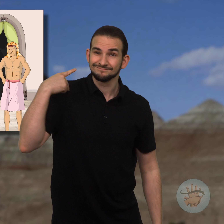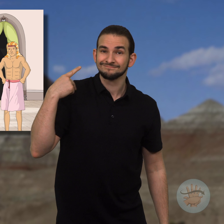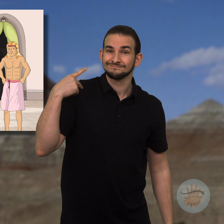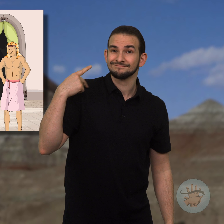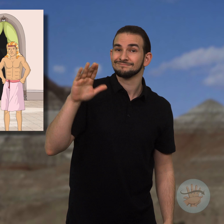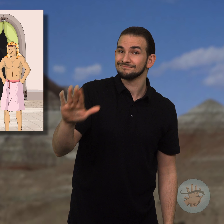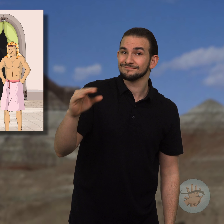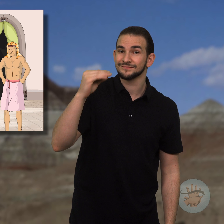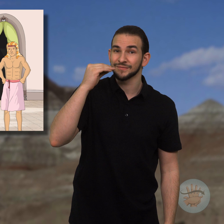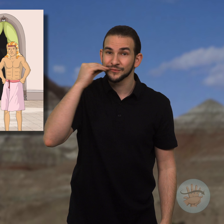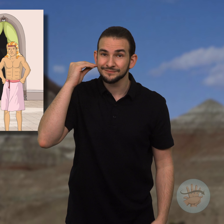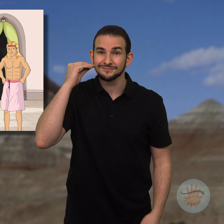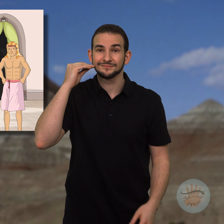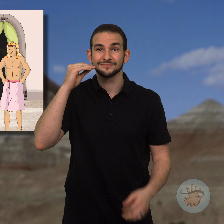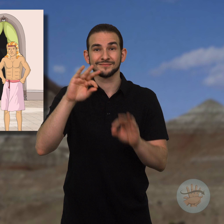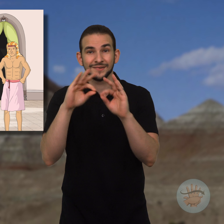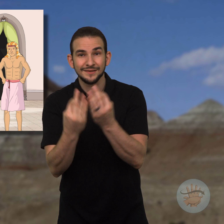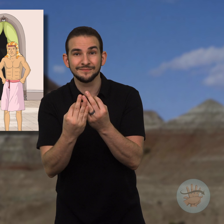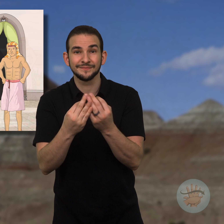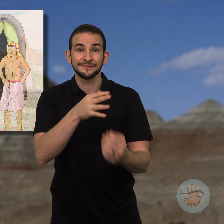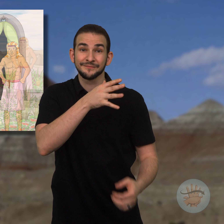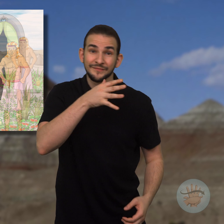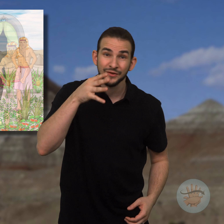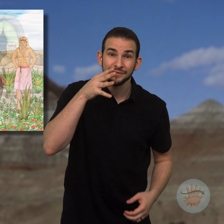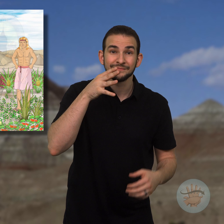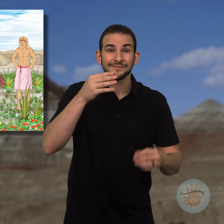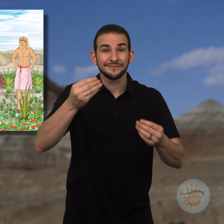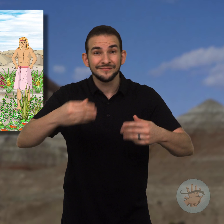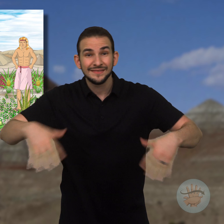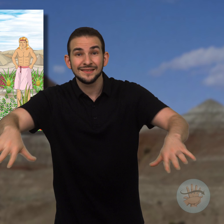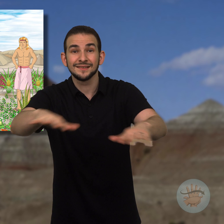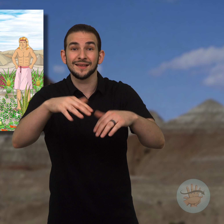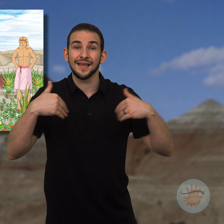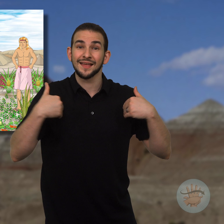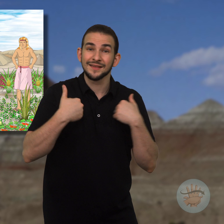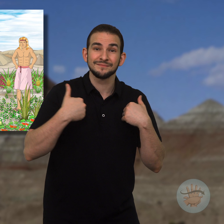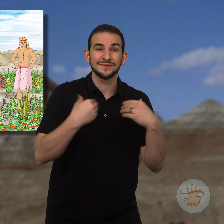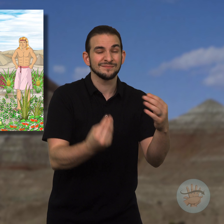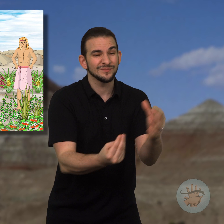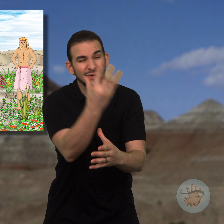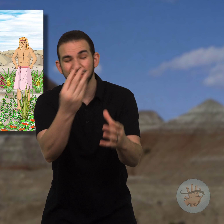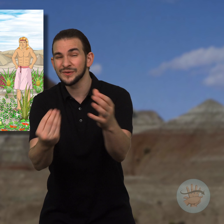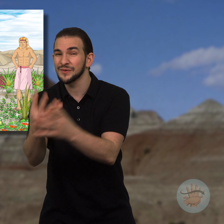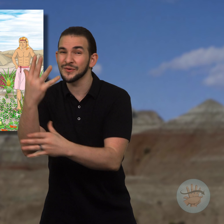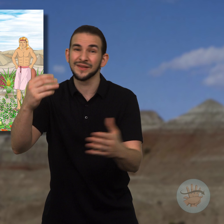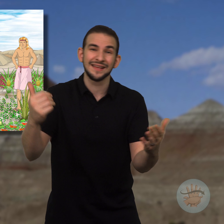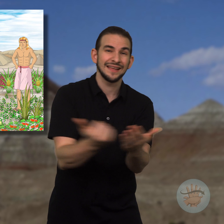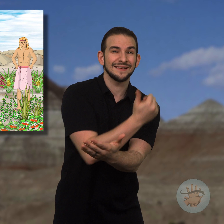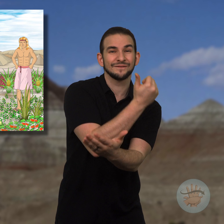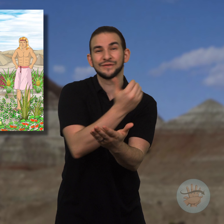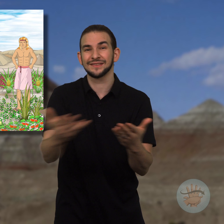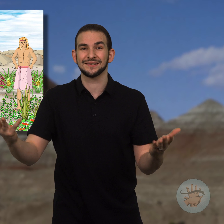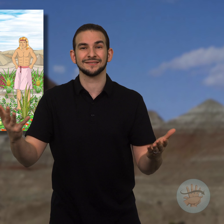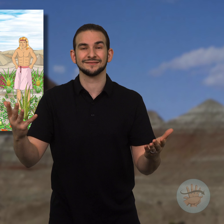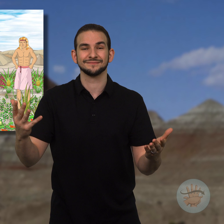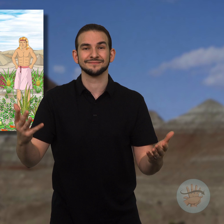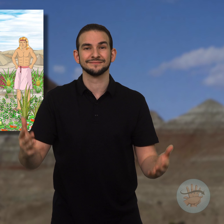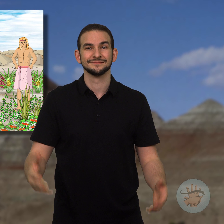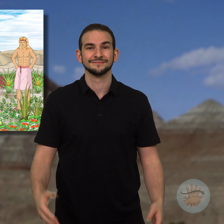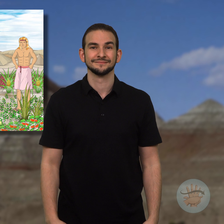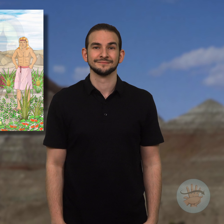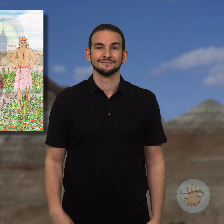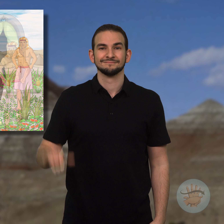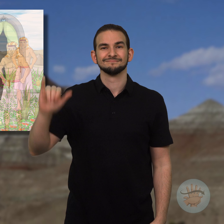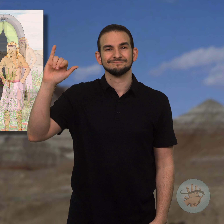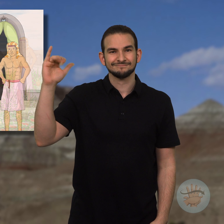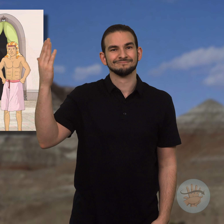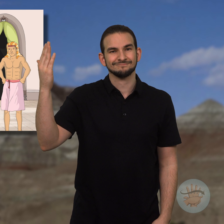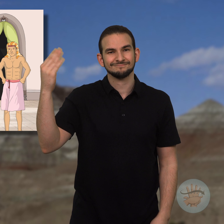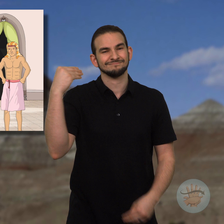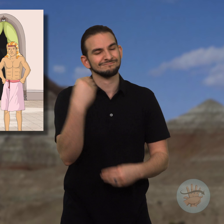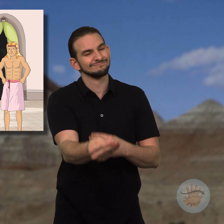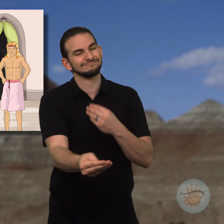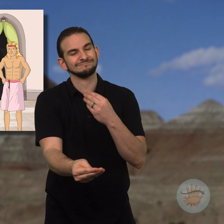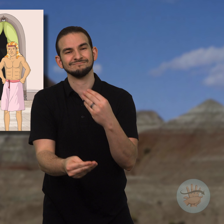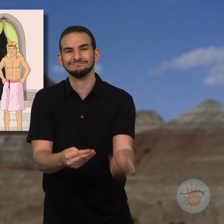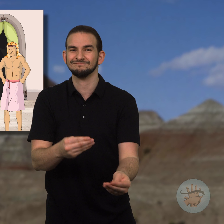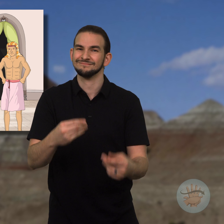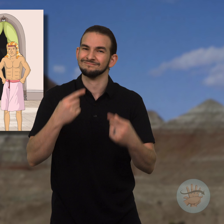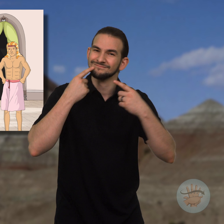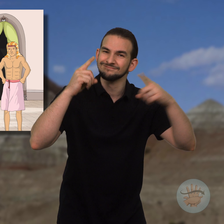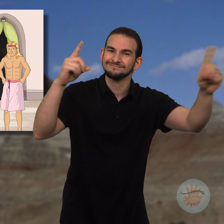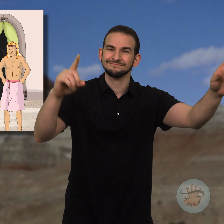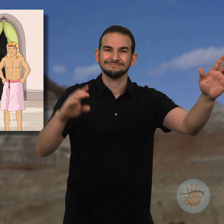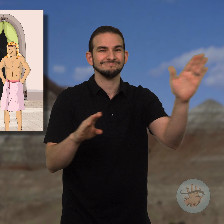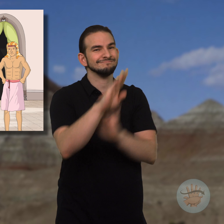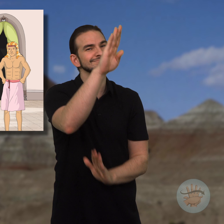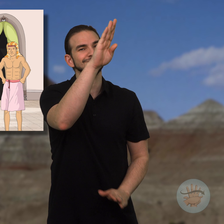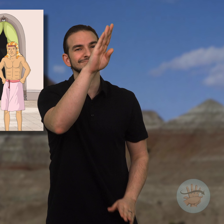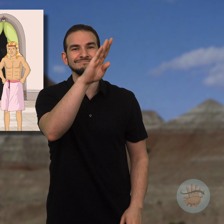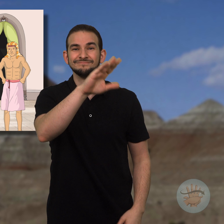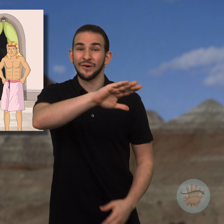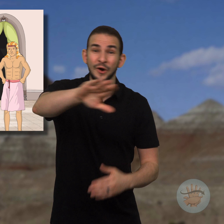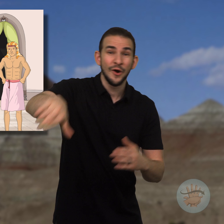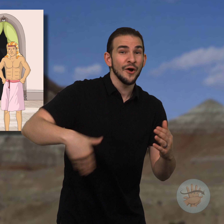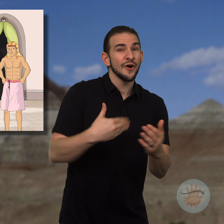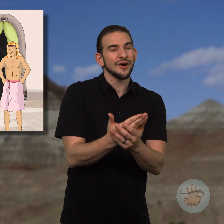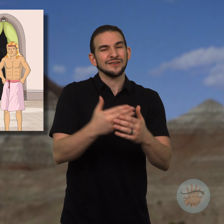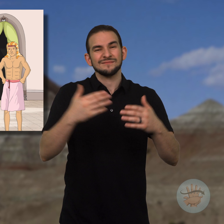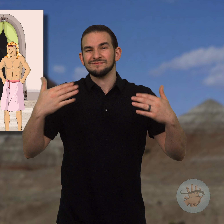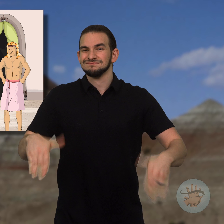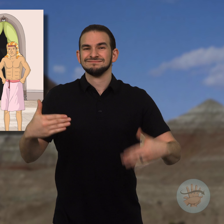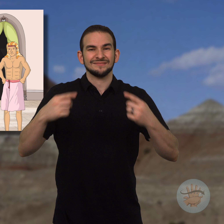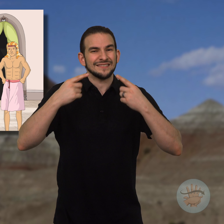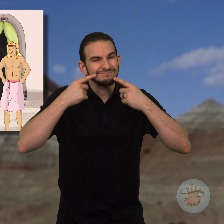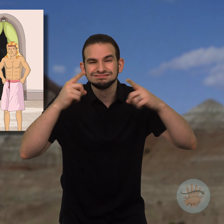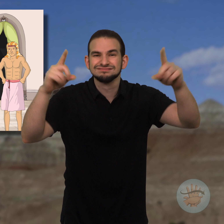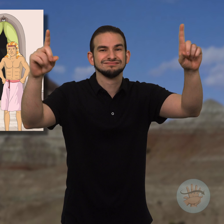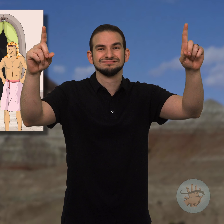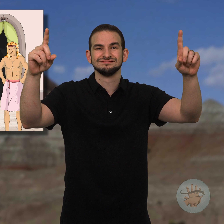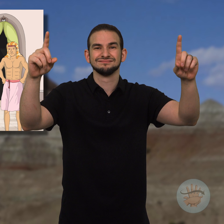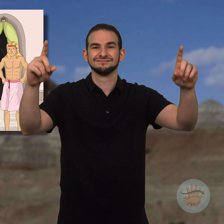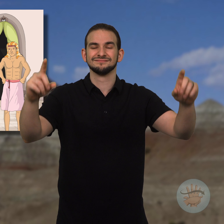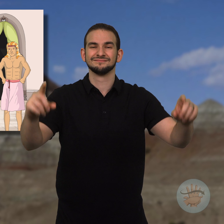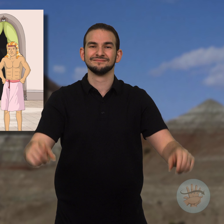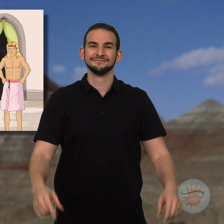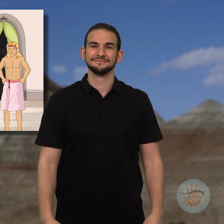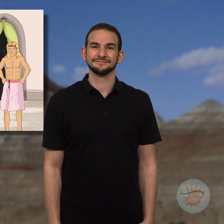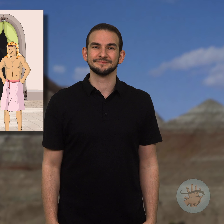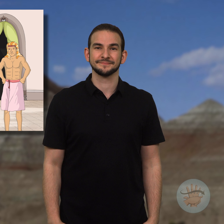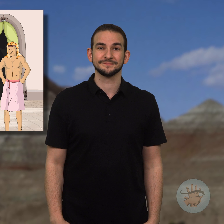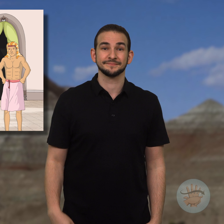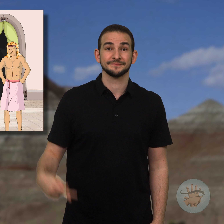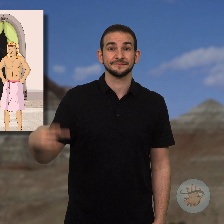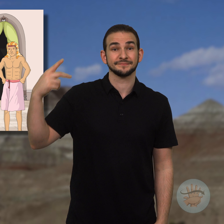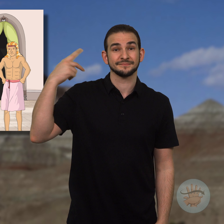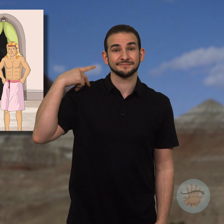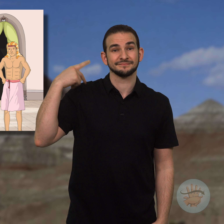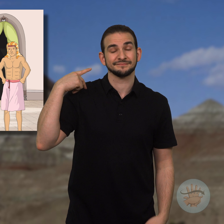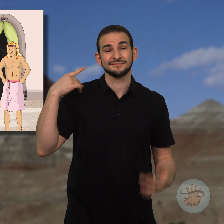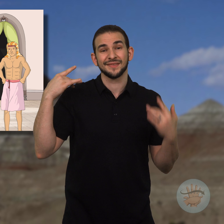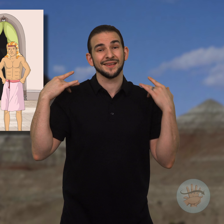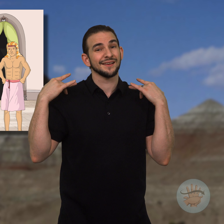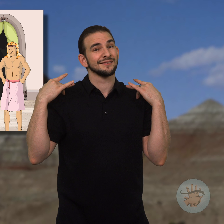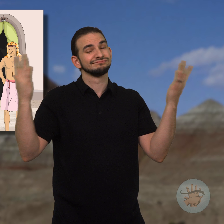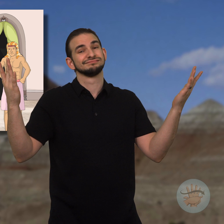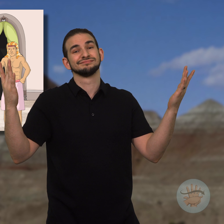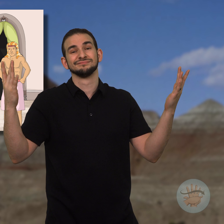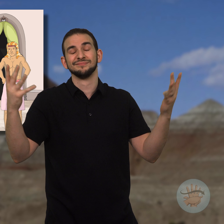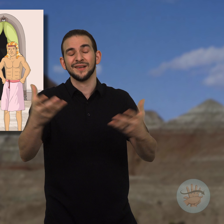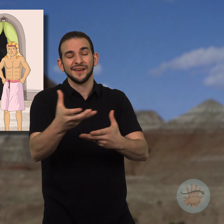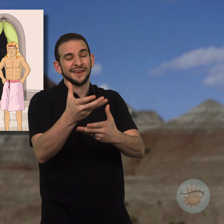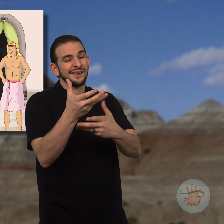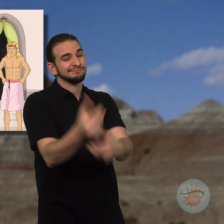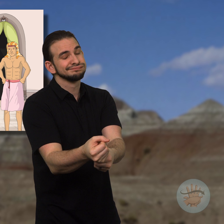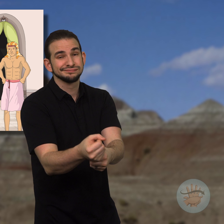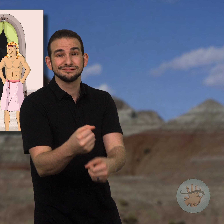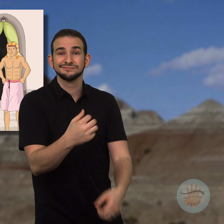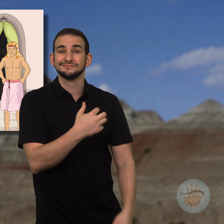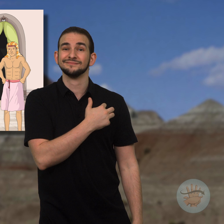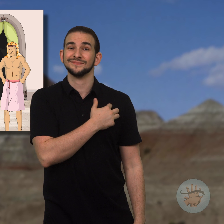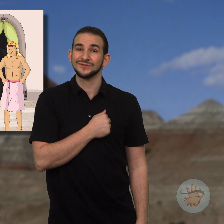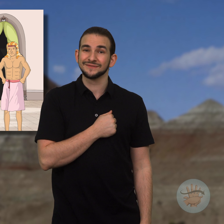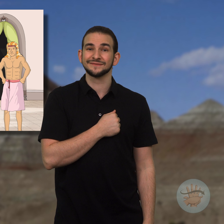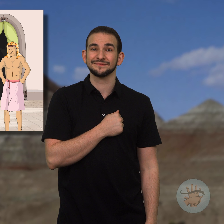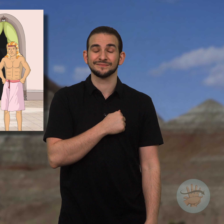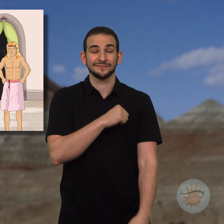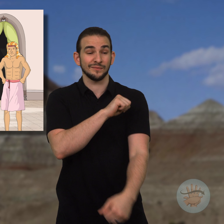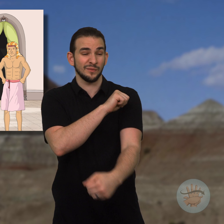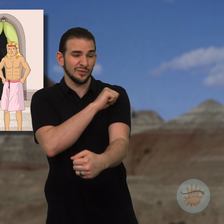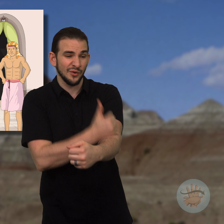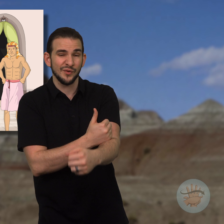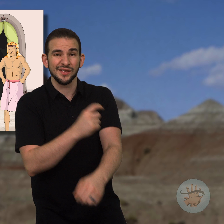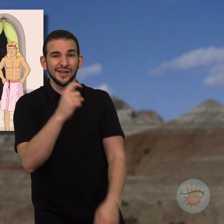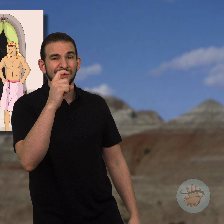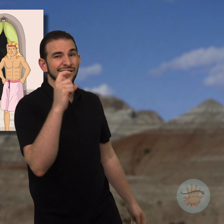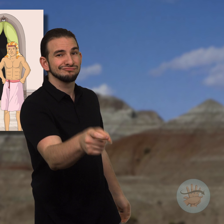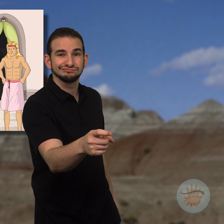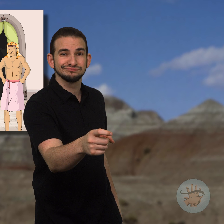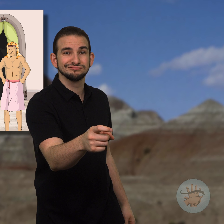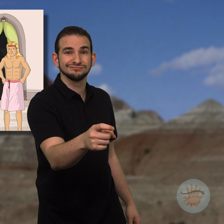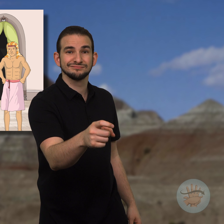The LORD’s blessing was on everything he owned, both in his house and in his field.